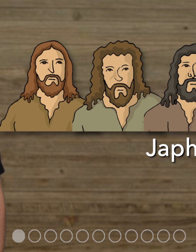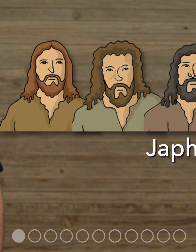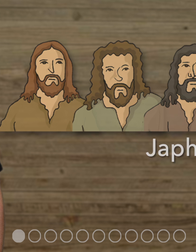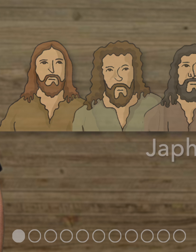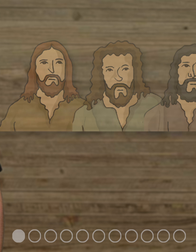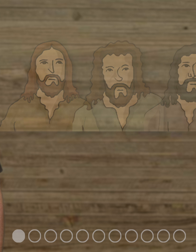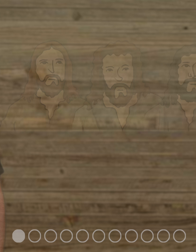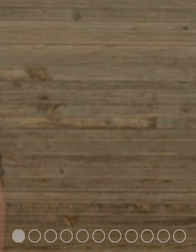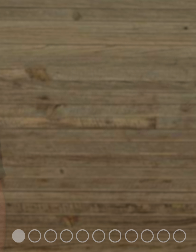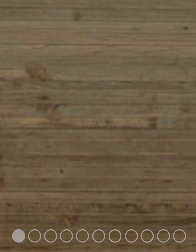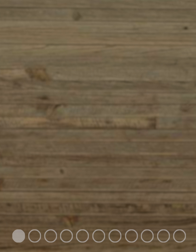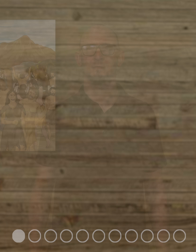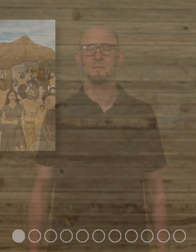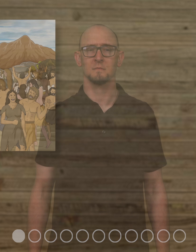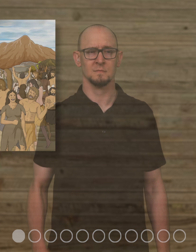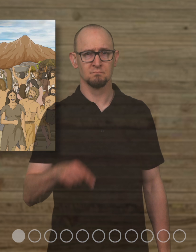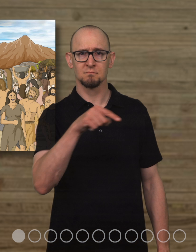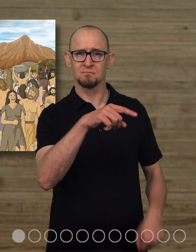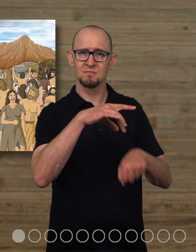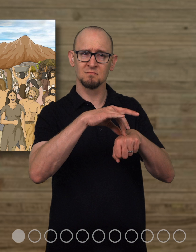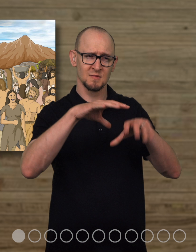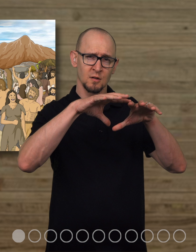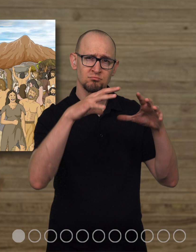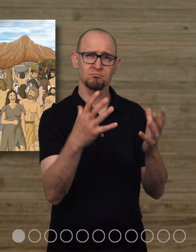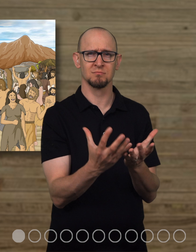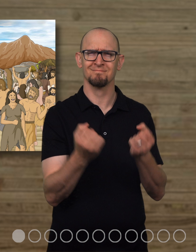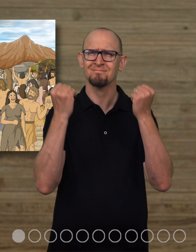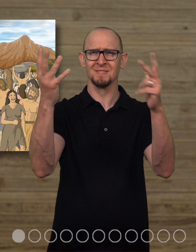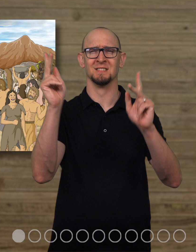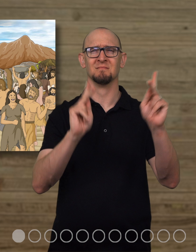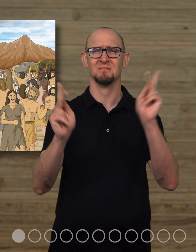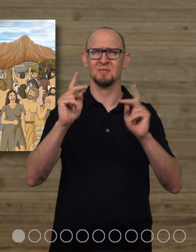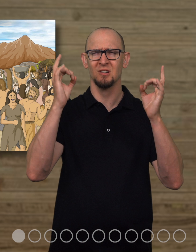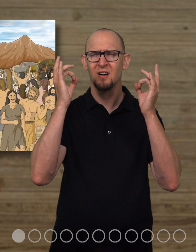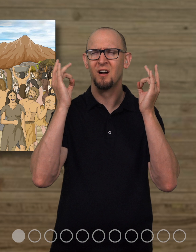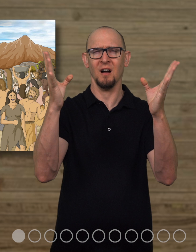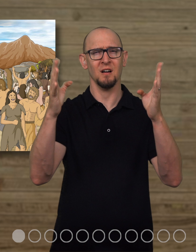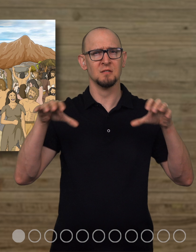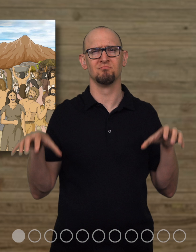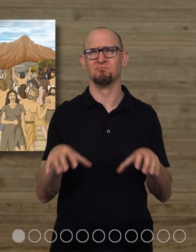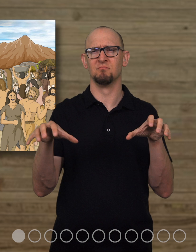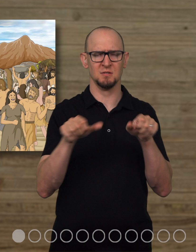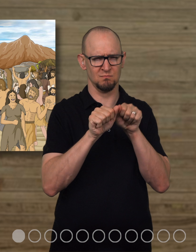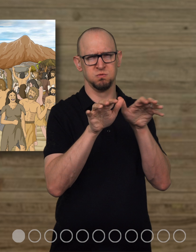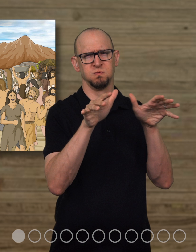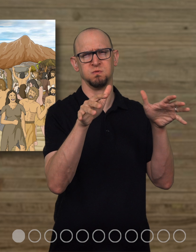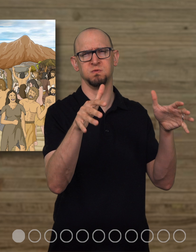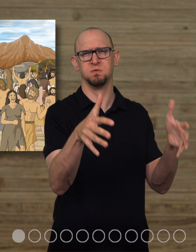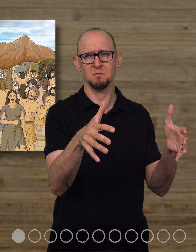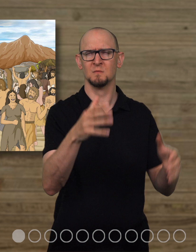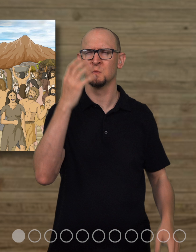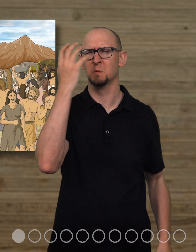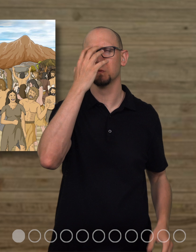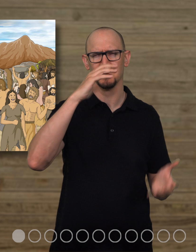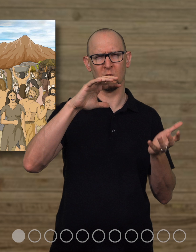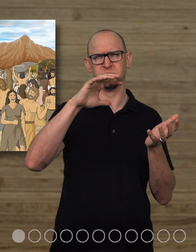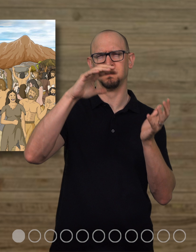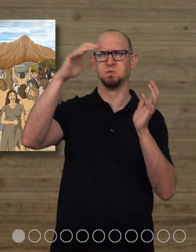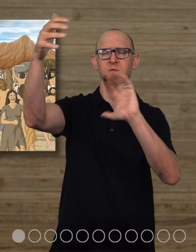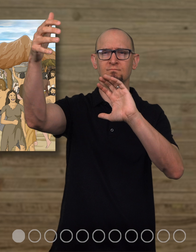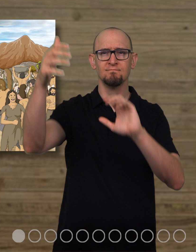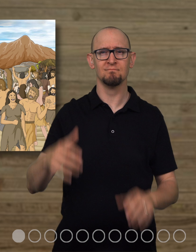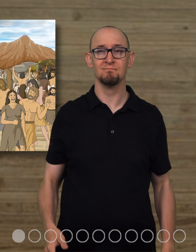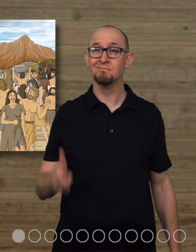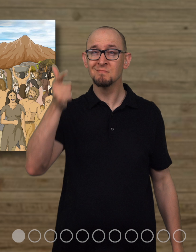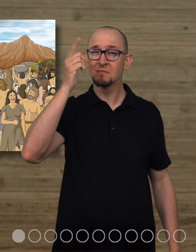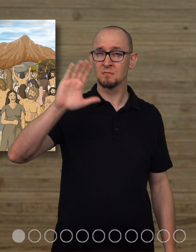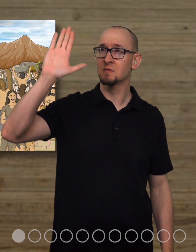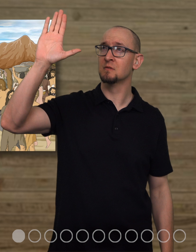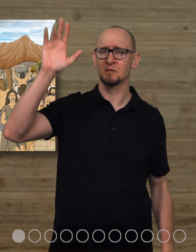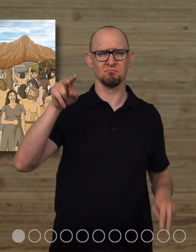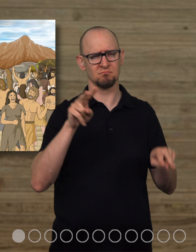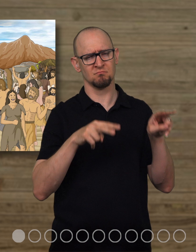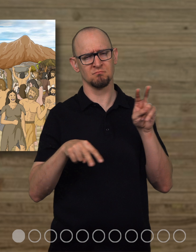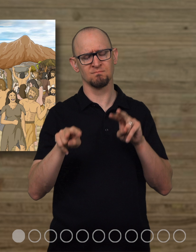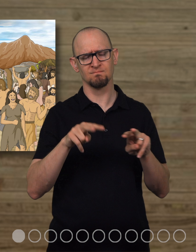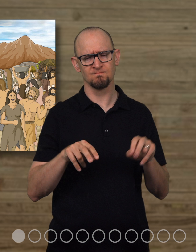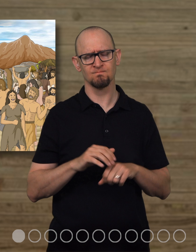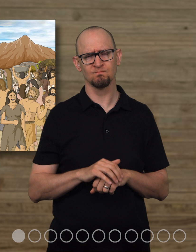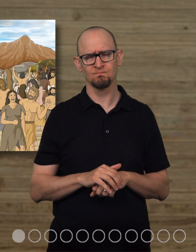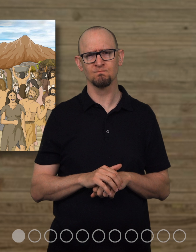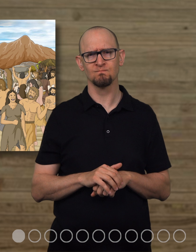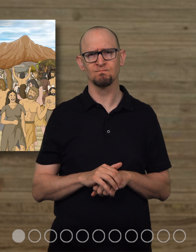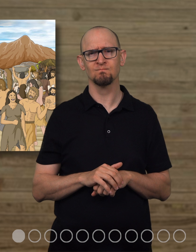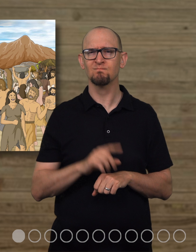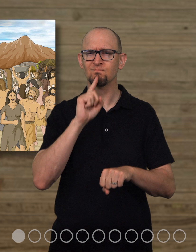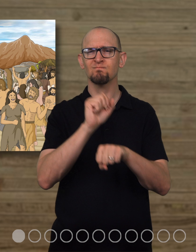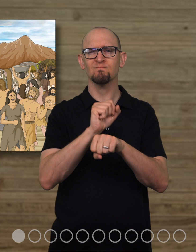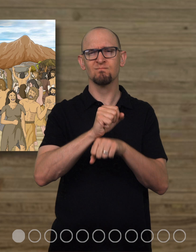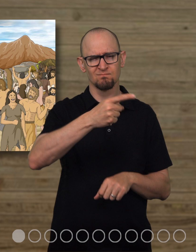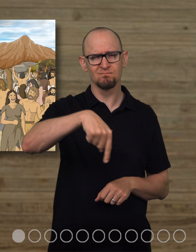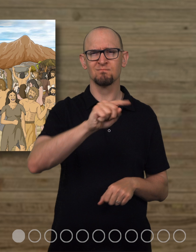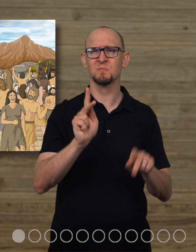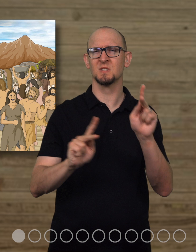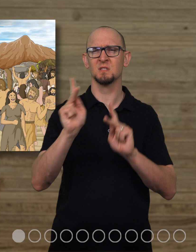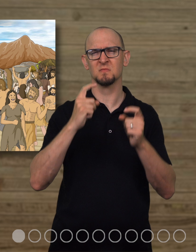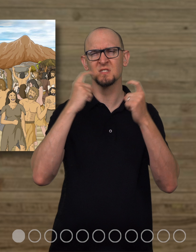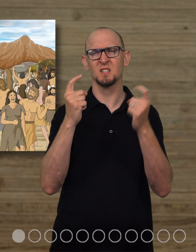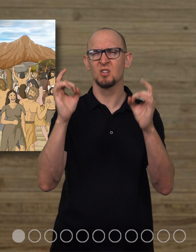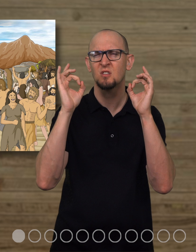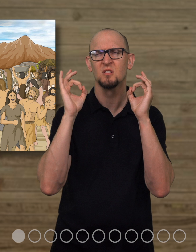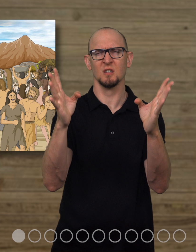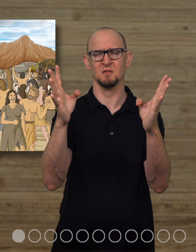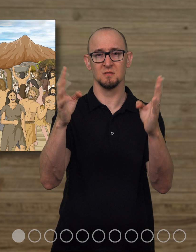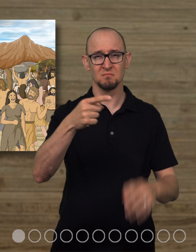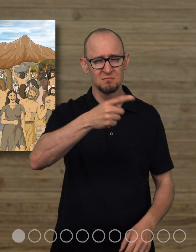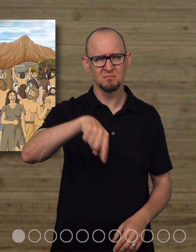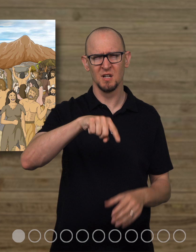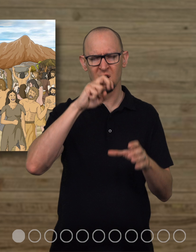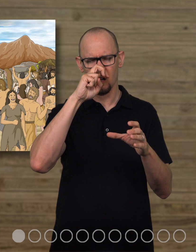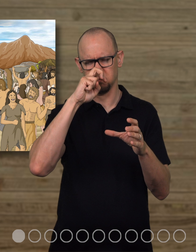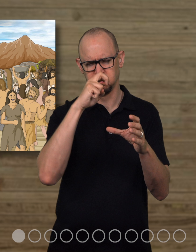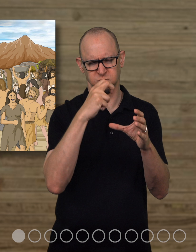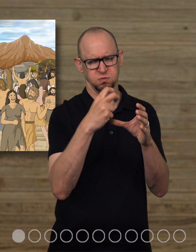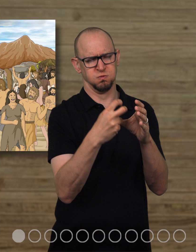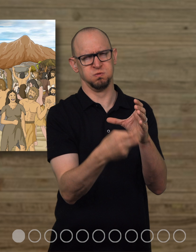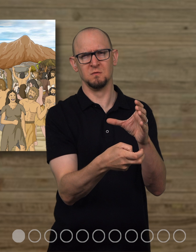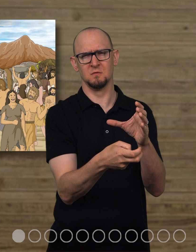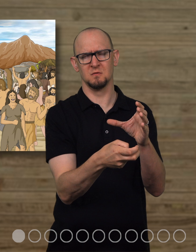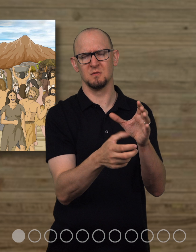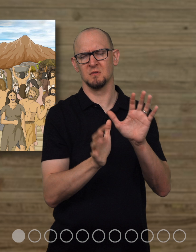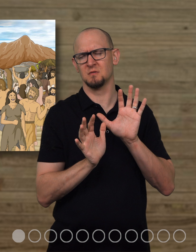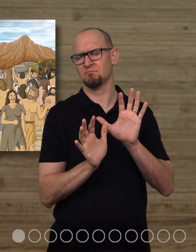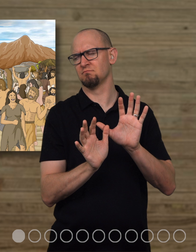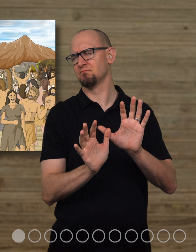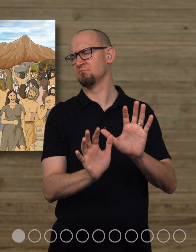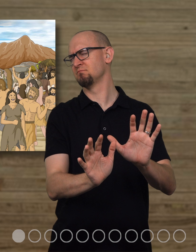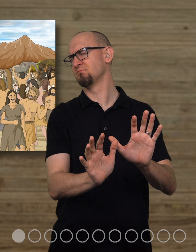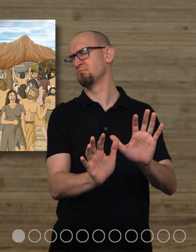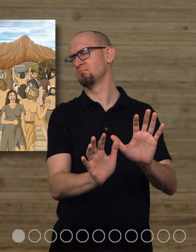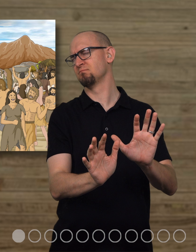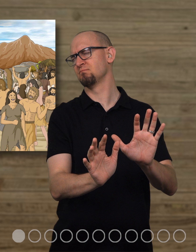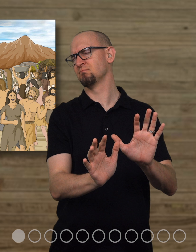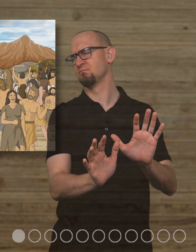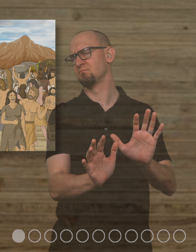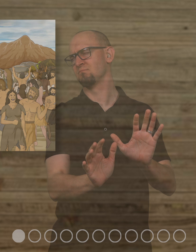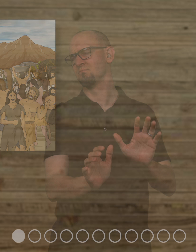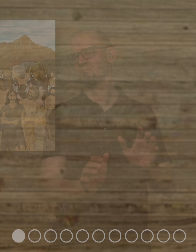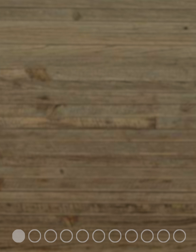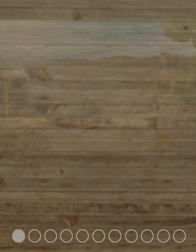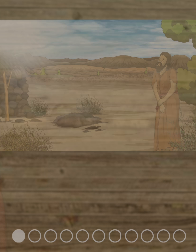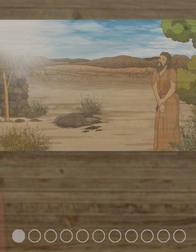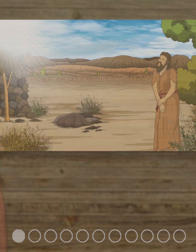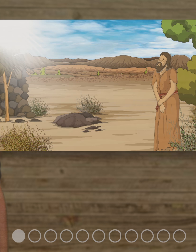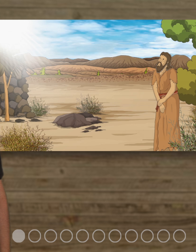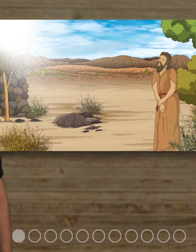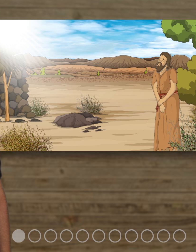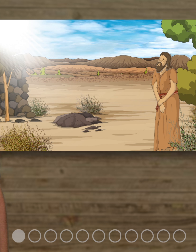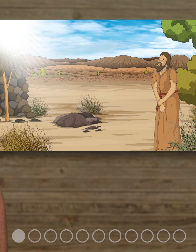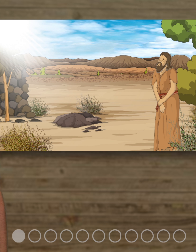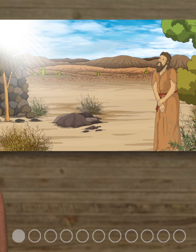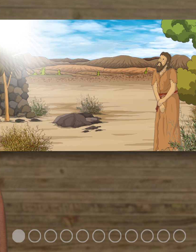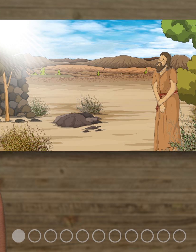Now the earth was corrupt in the sight of God, and full of violence. And God looked upon the earth and saw that it was corrupt; for all living creatures on the earth had corrupted their ways.